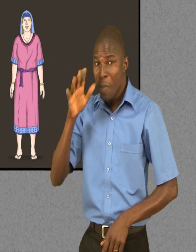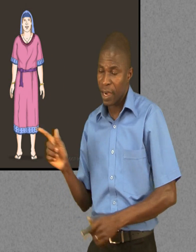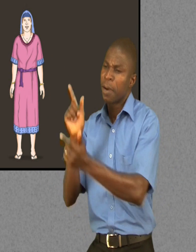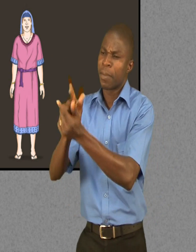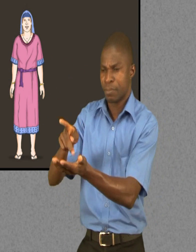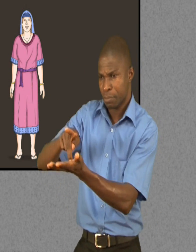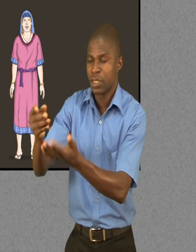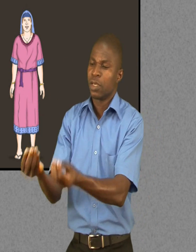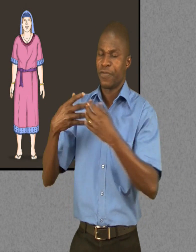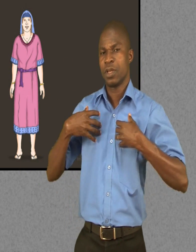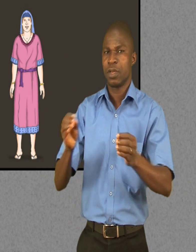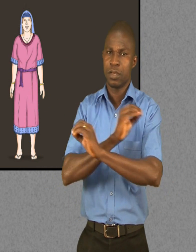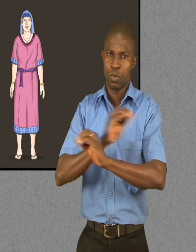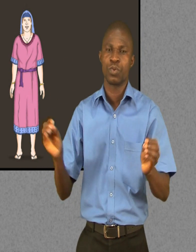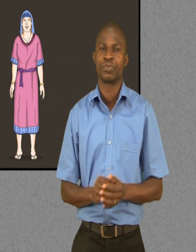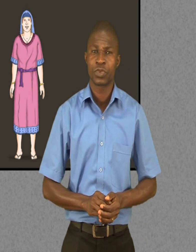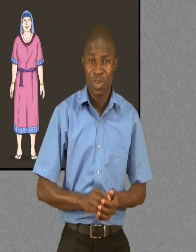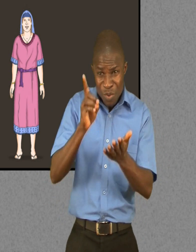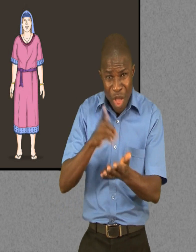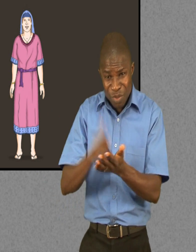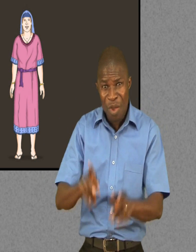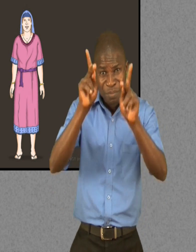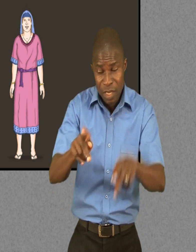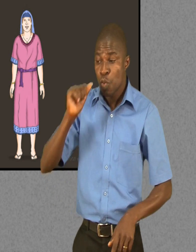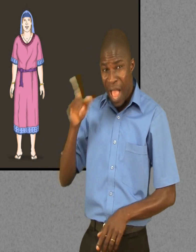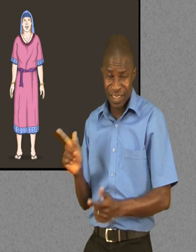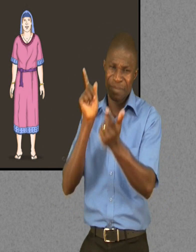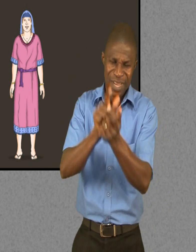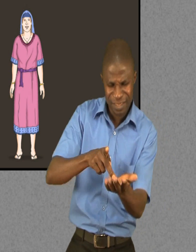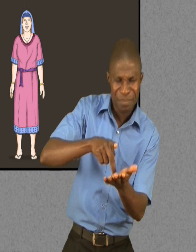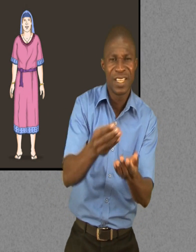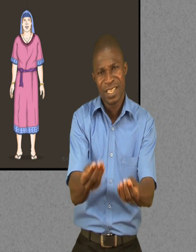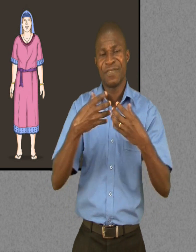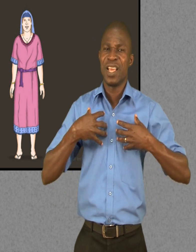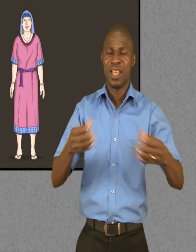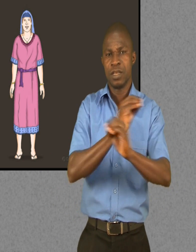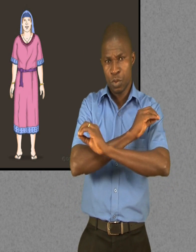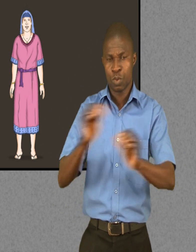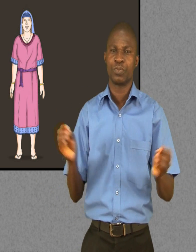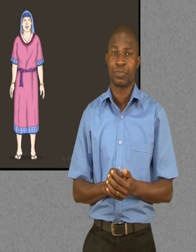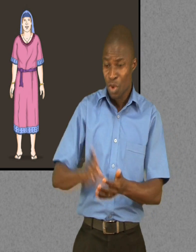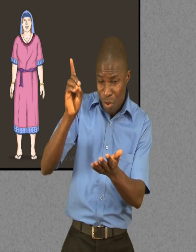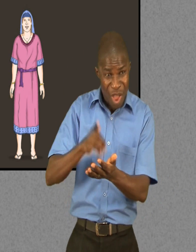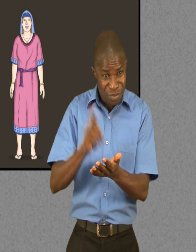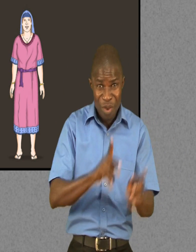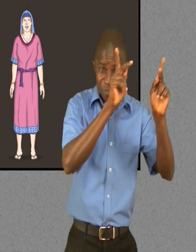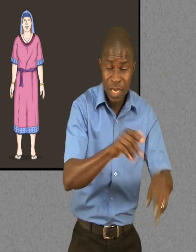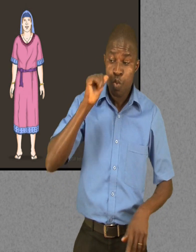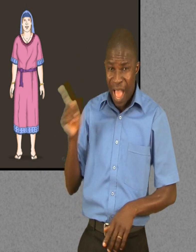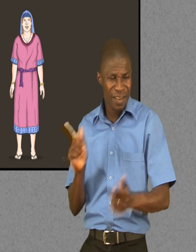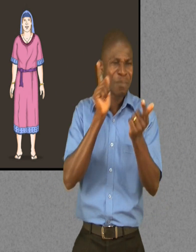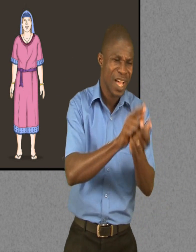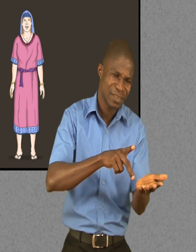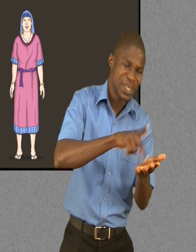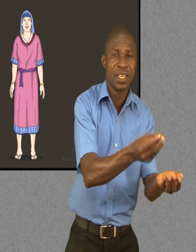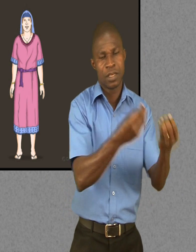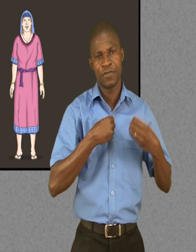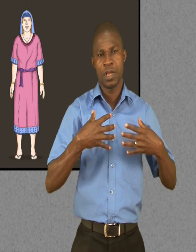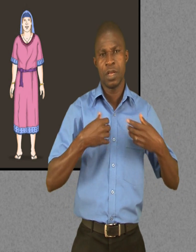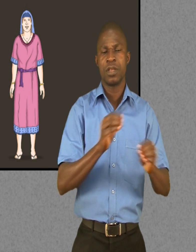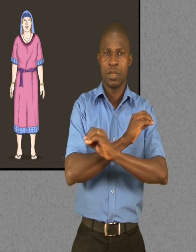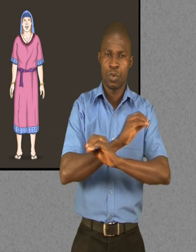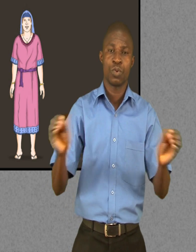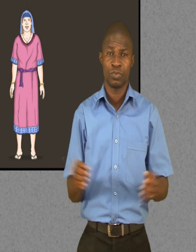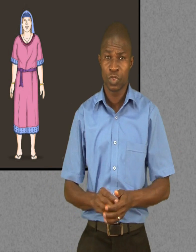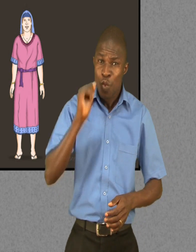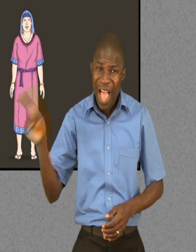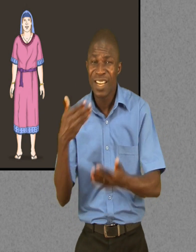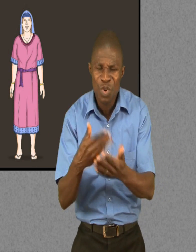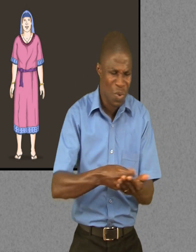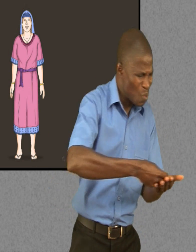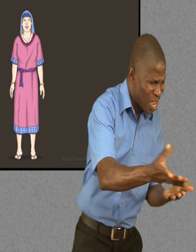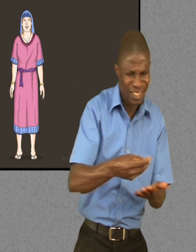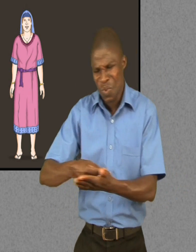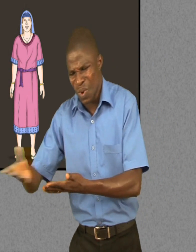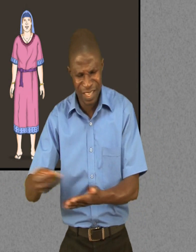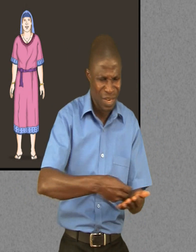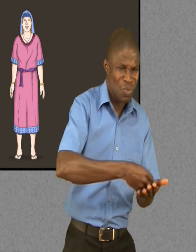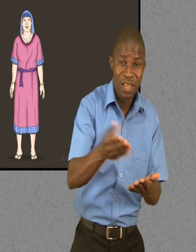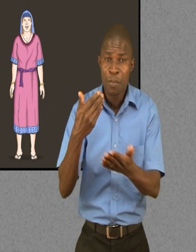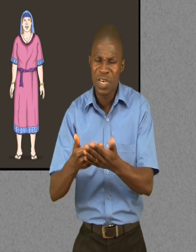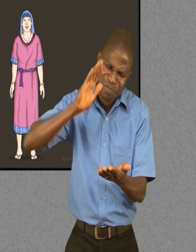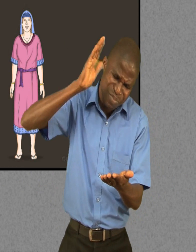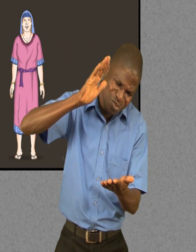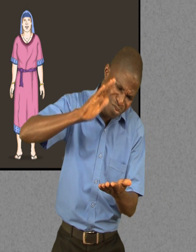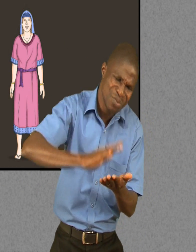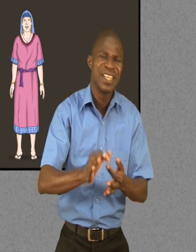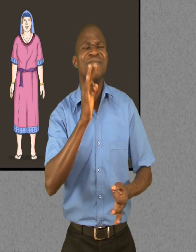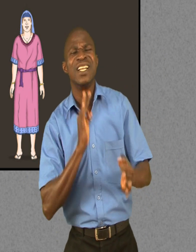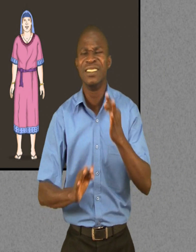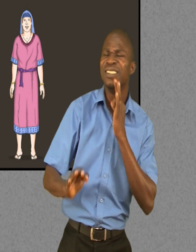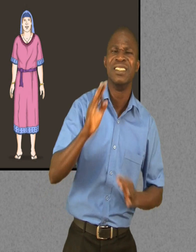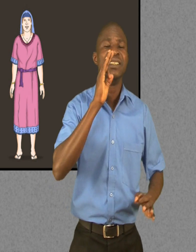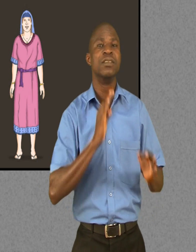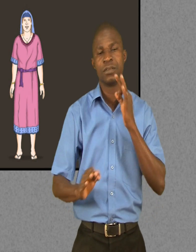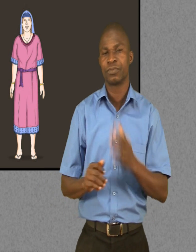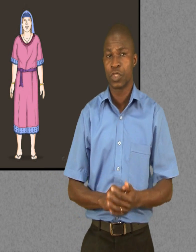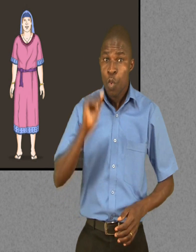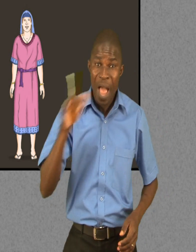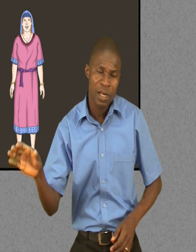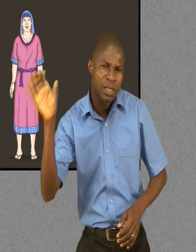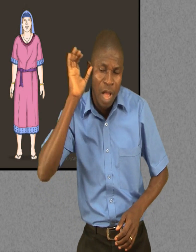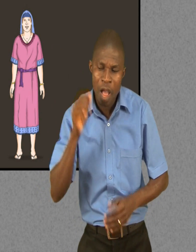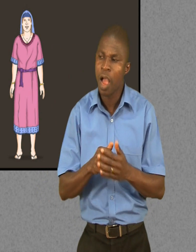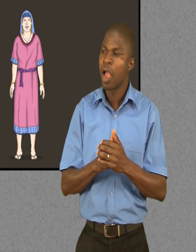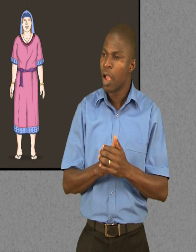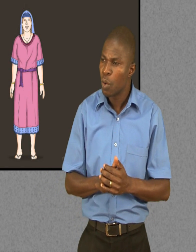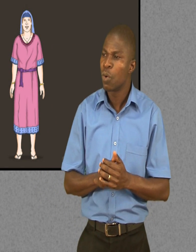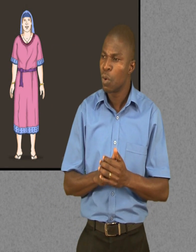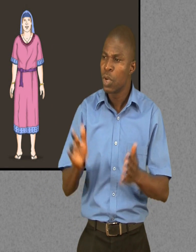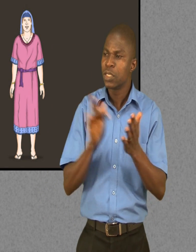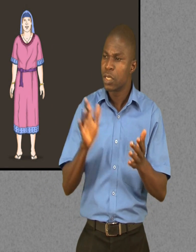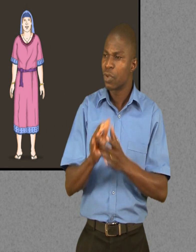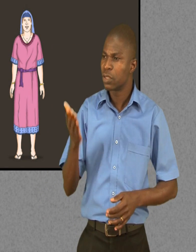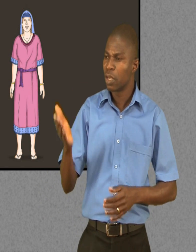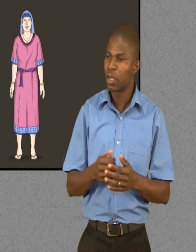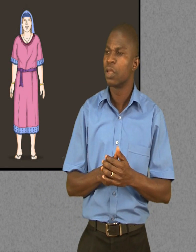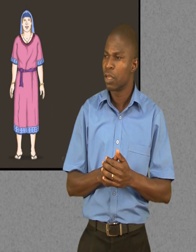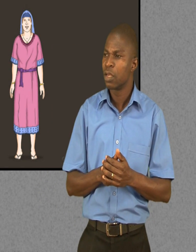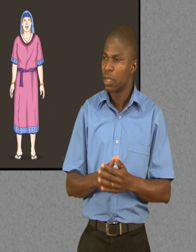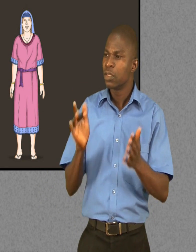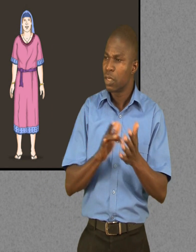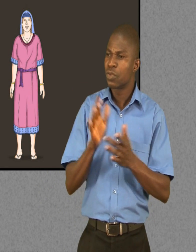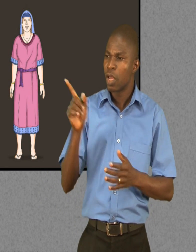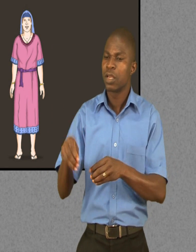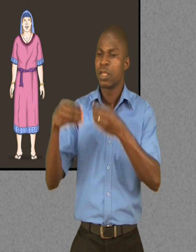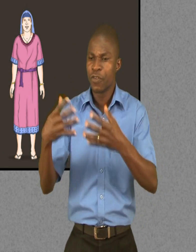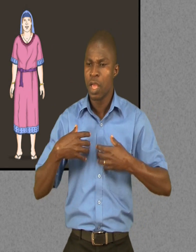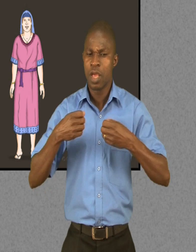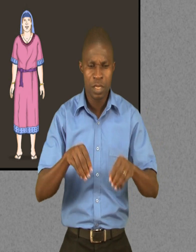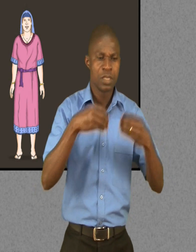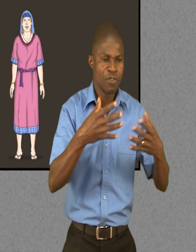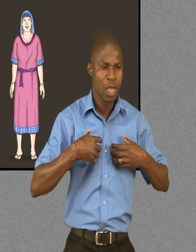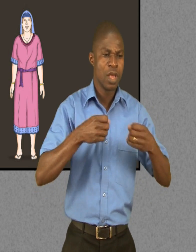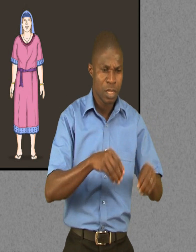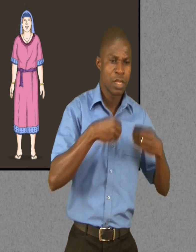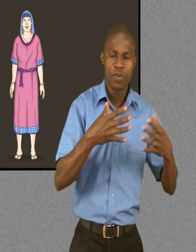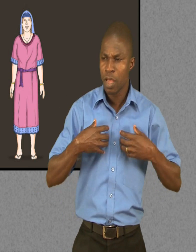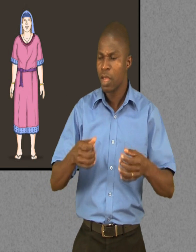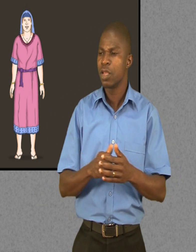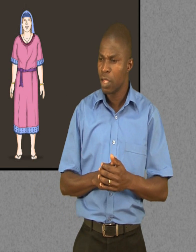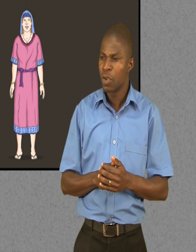She had borne much agony under the care of many physicians and had spent all she had, but to no avail.